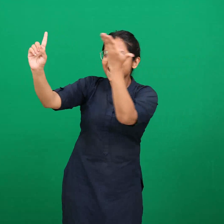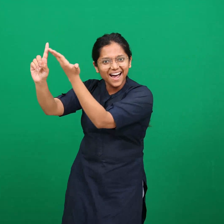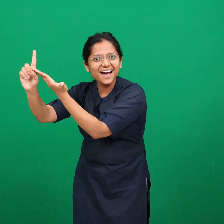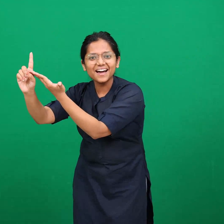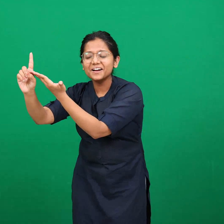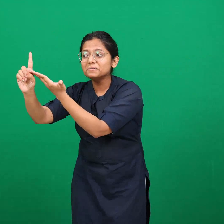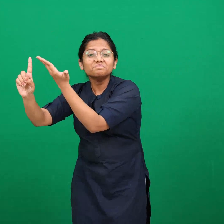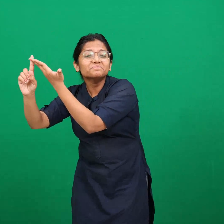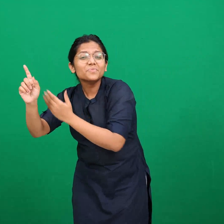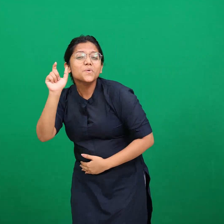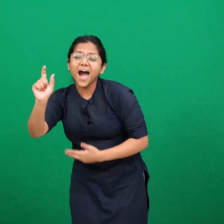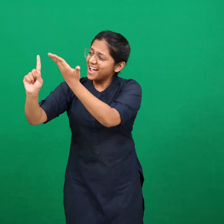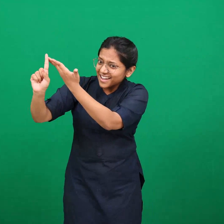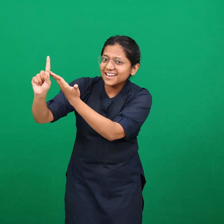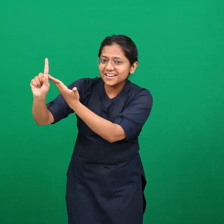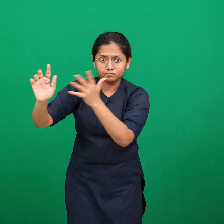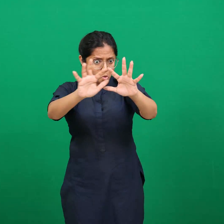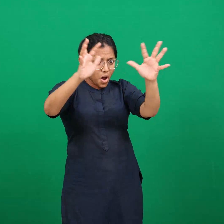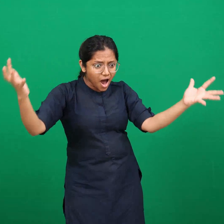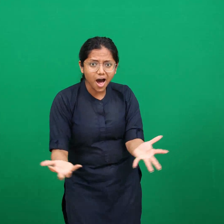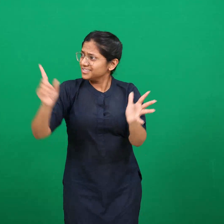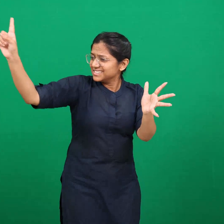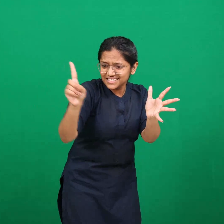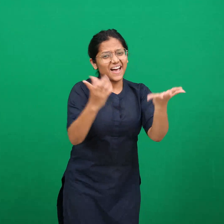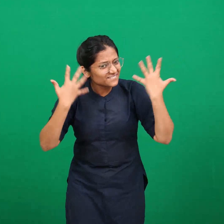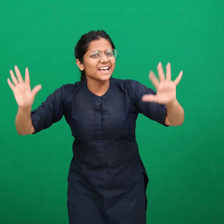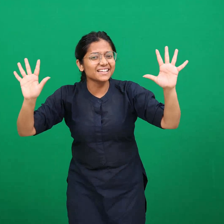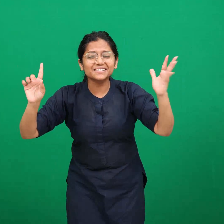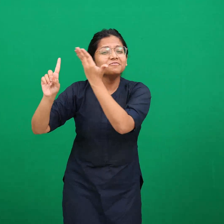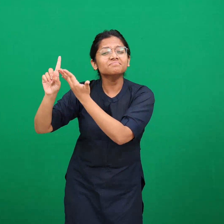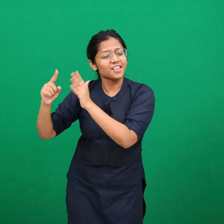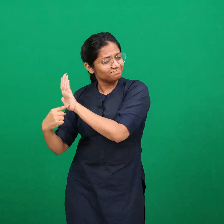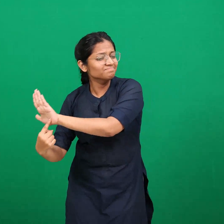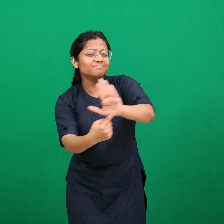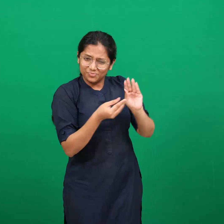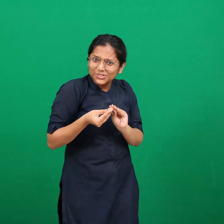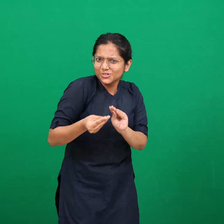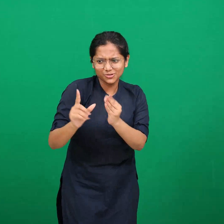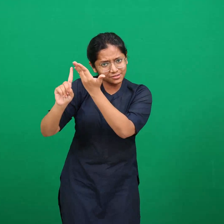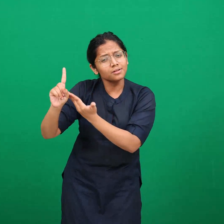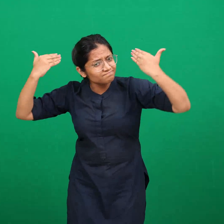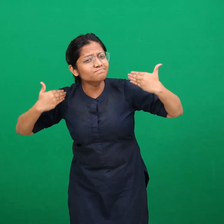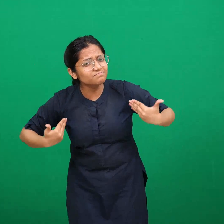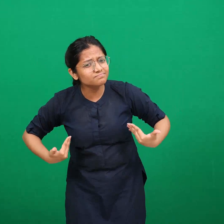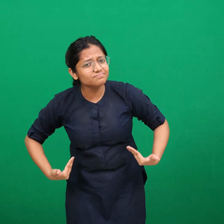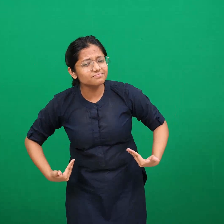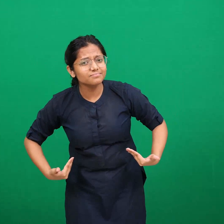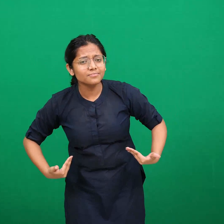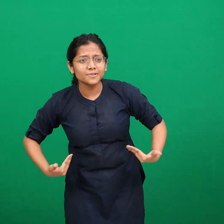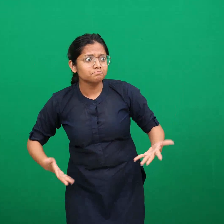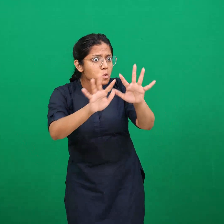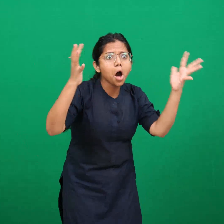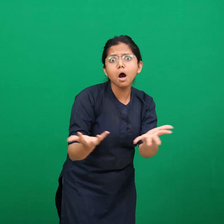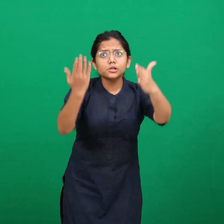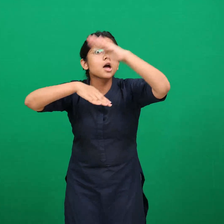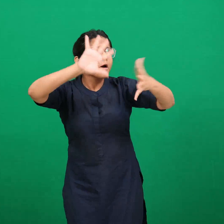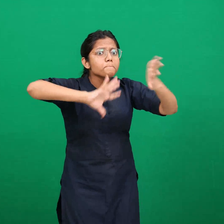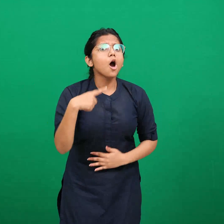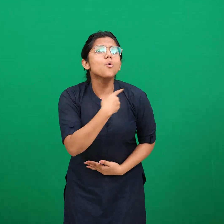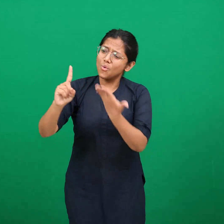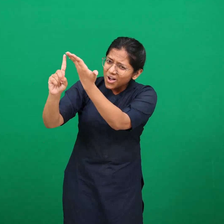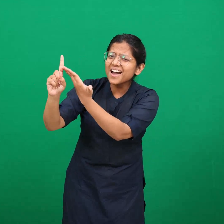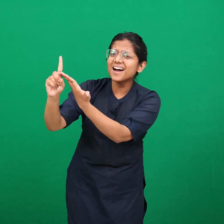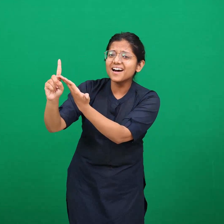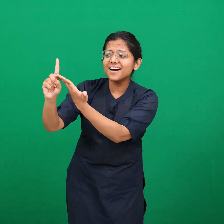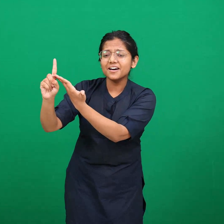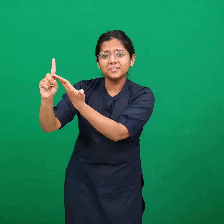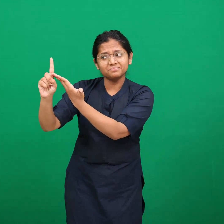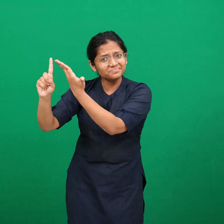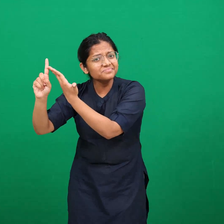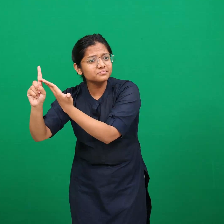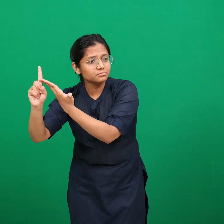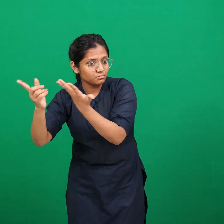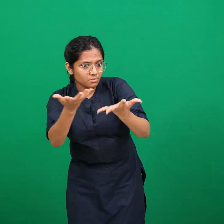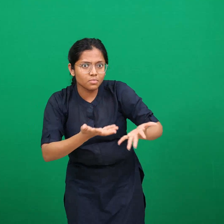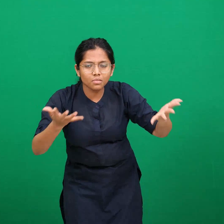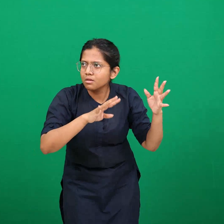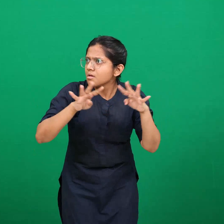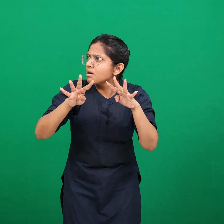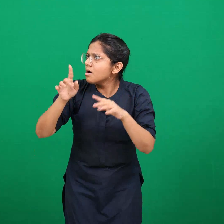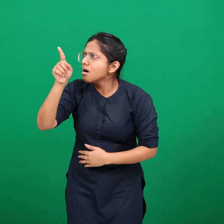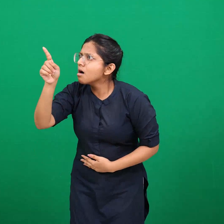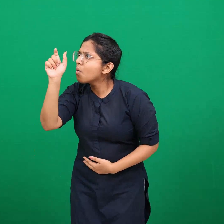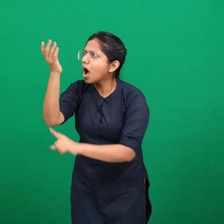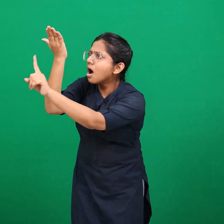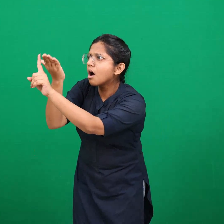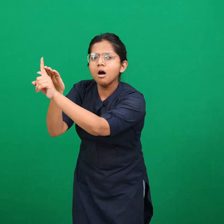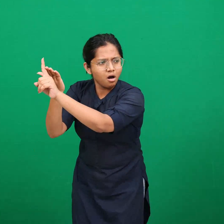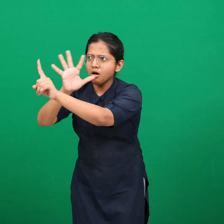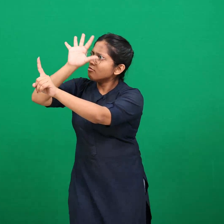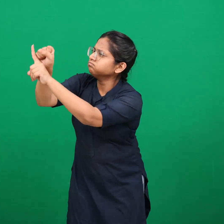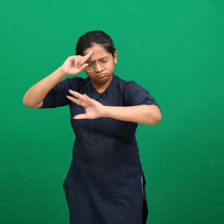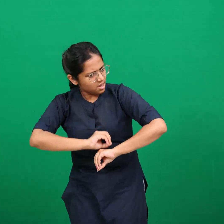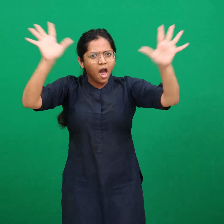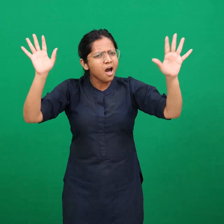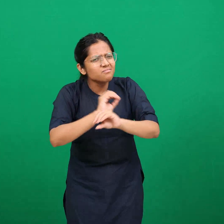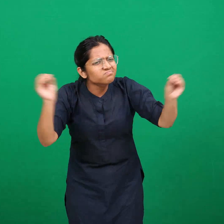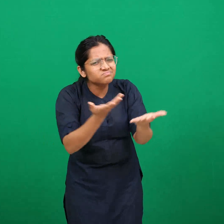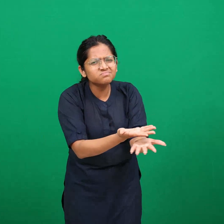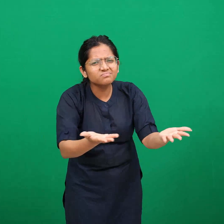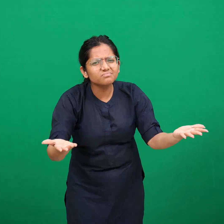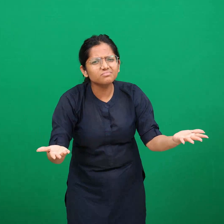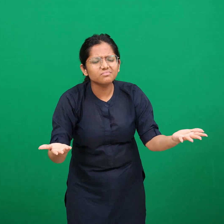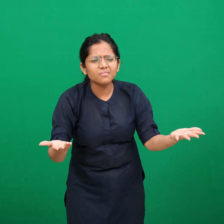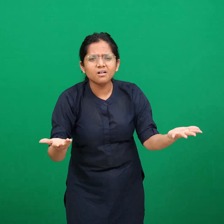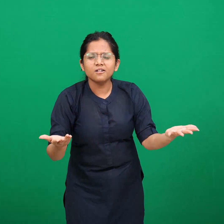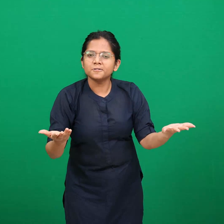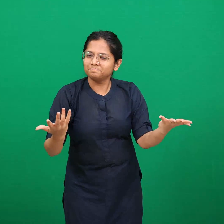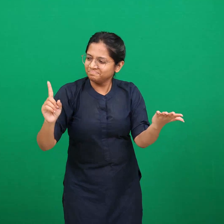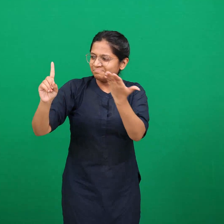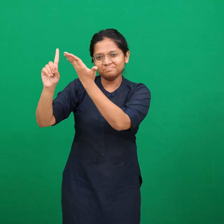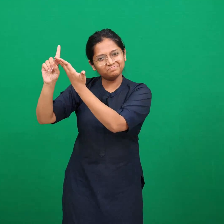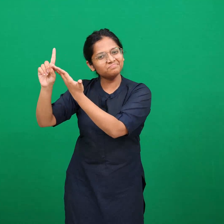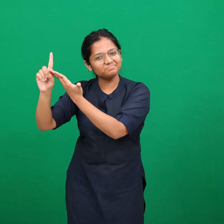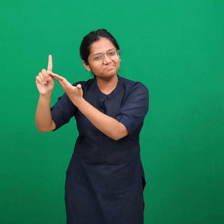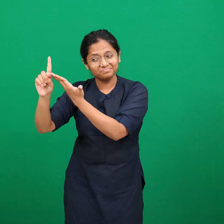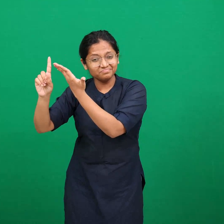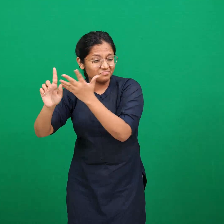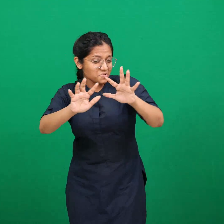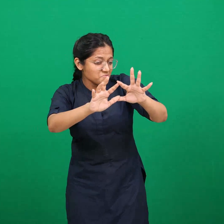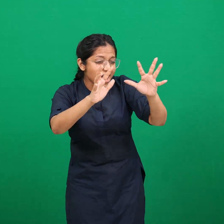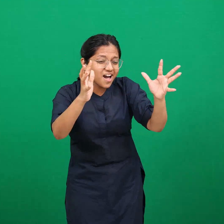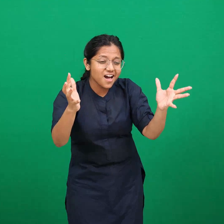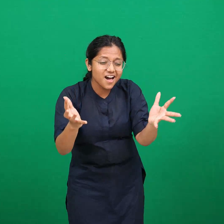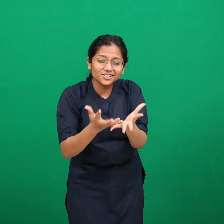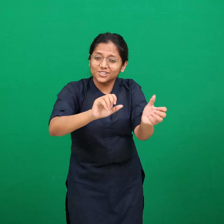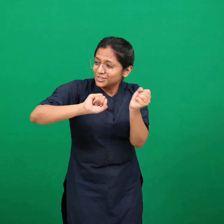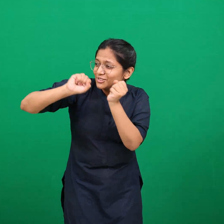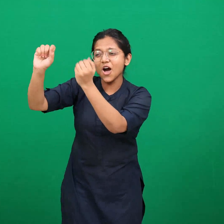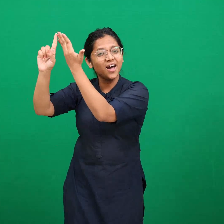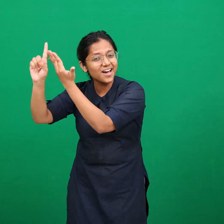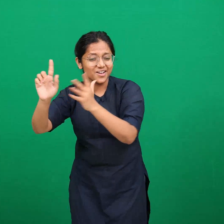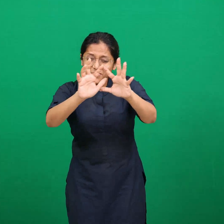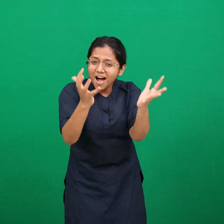He was in the world, and though the world was made through Him, the world did not recognize Him.